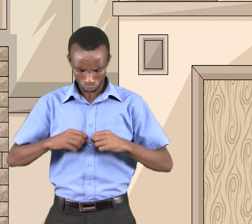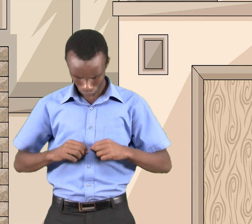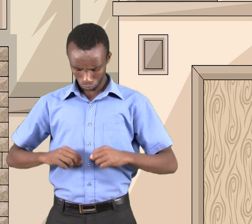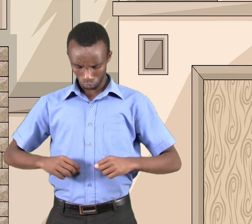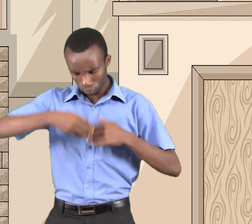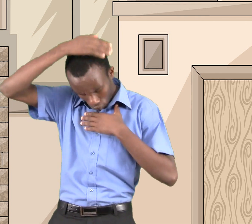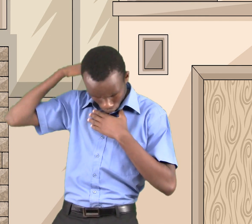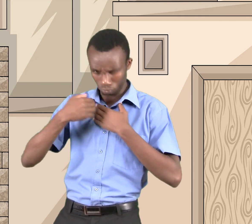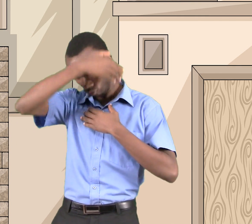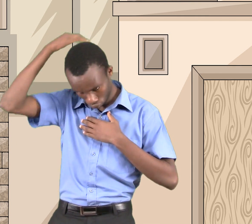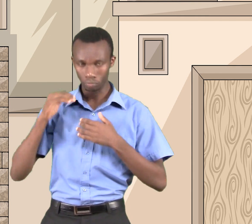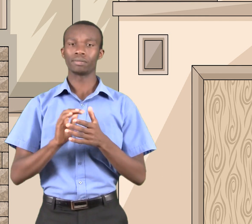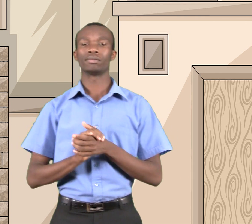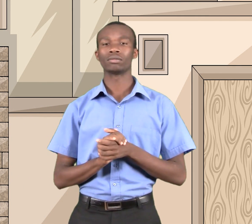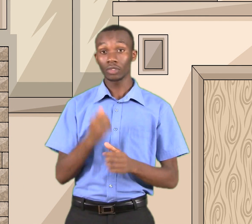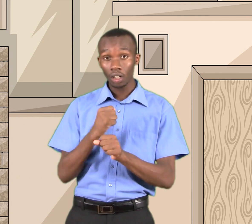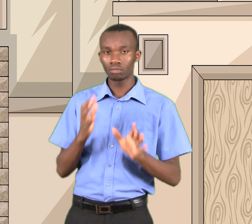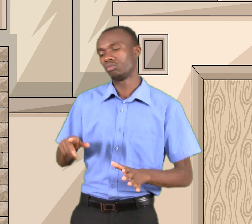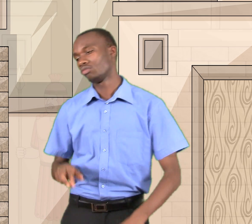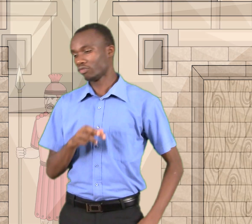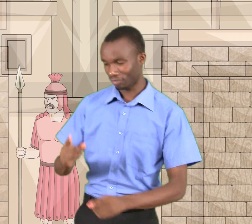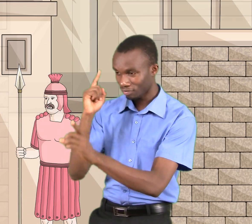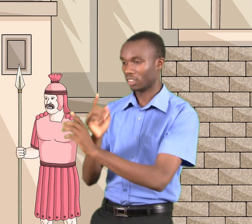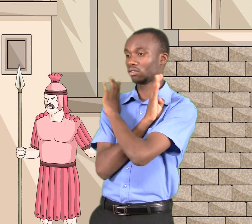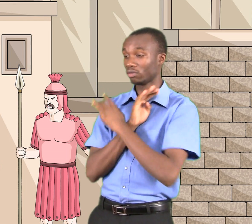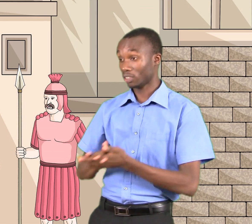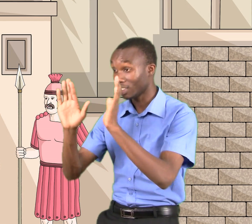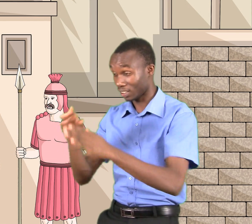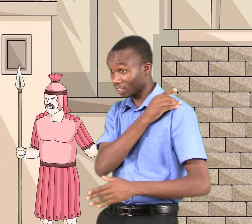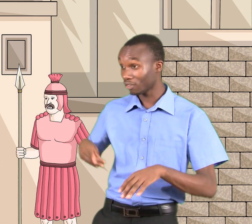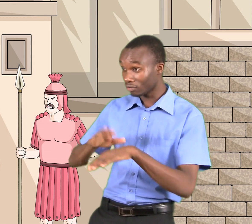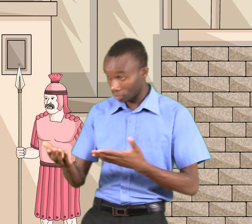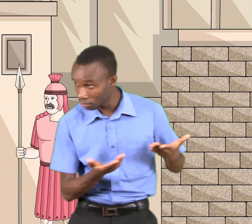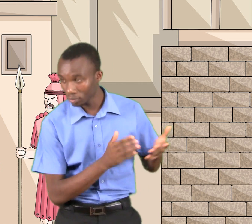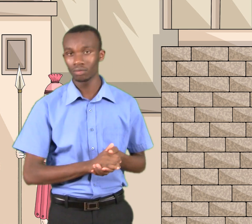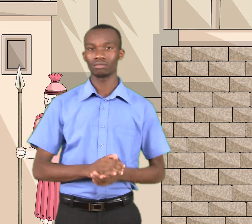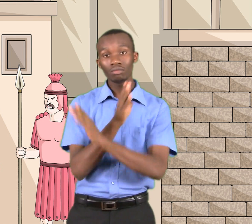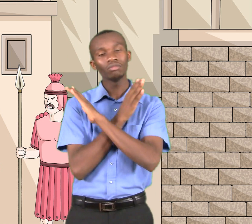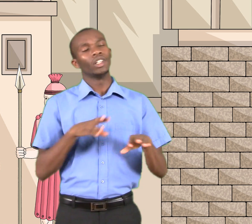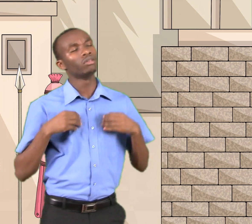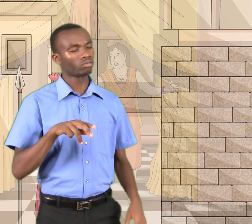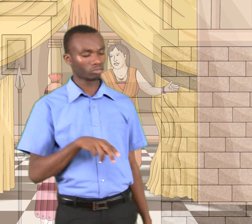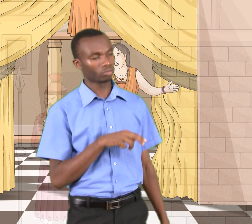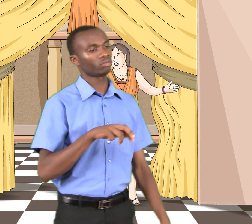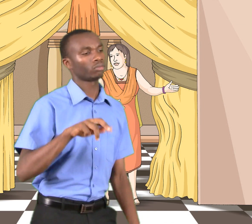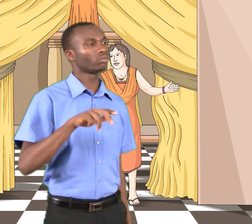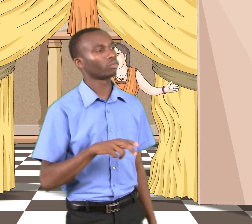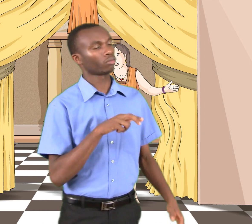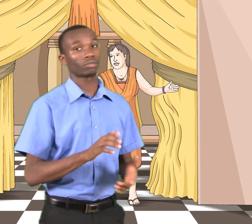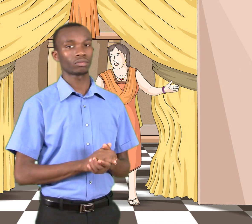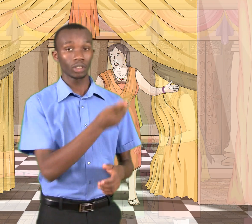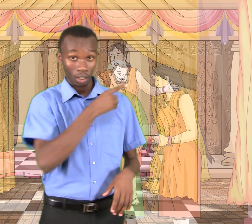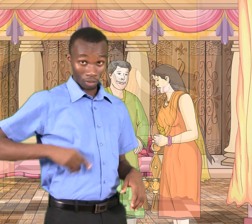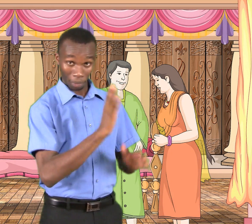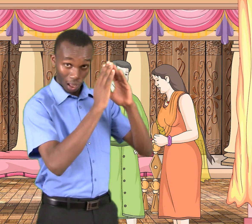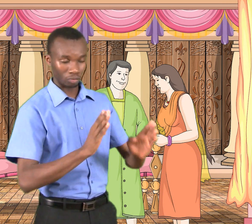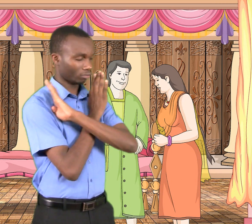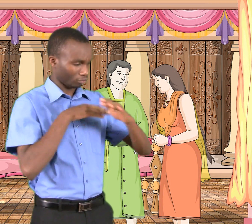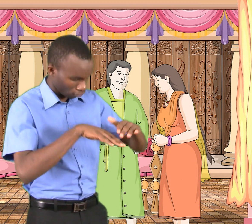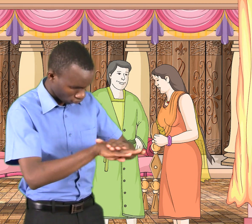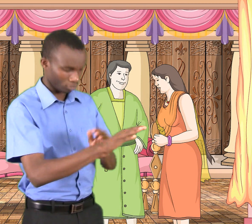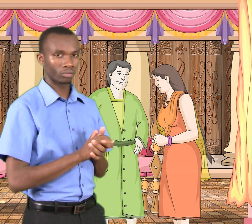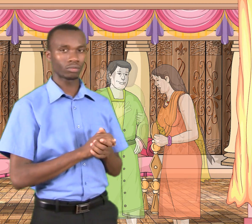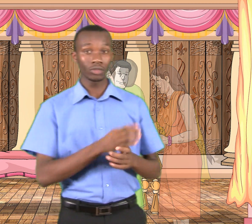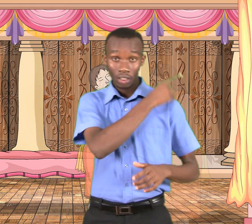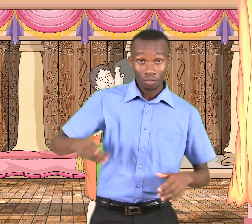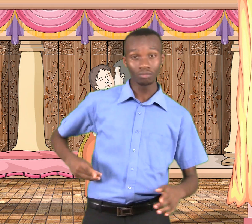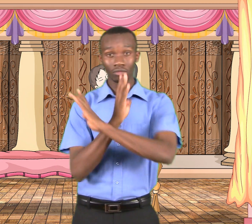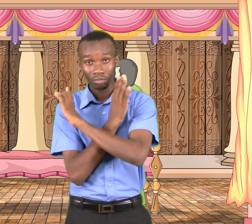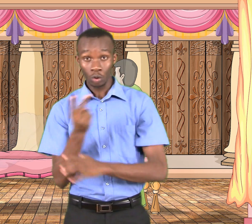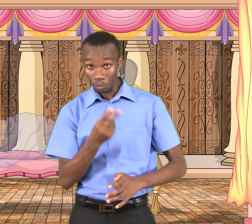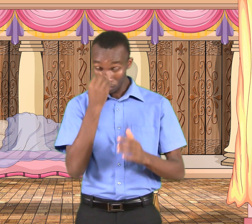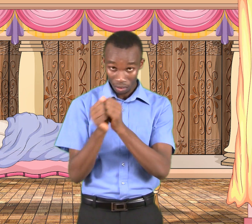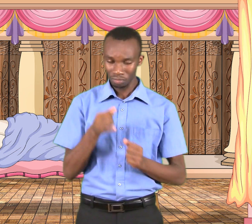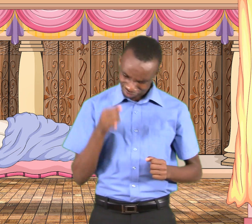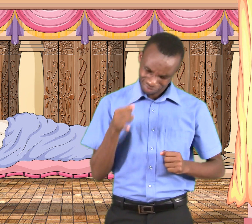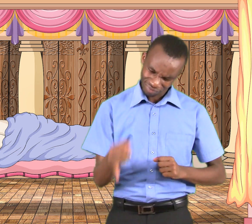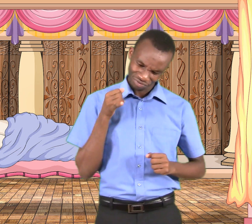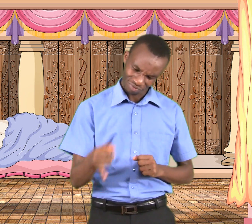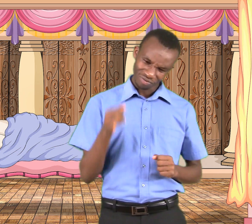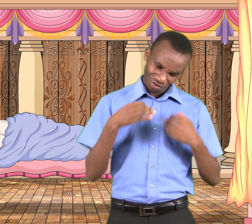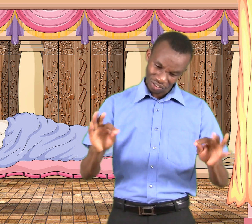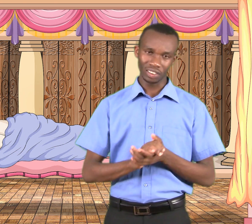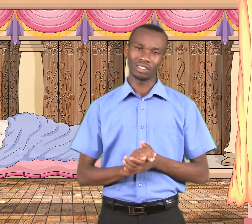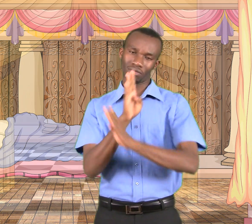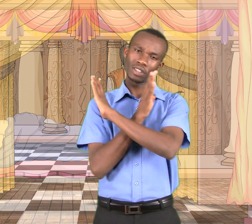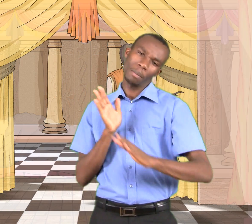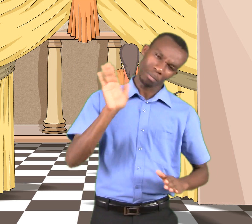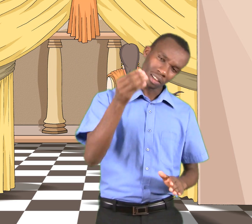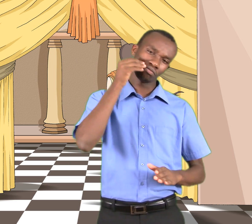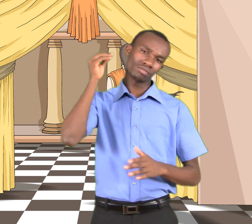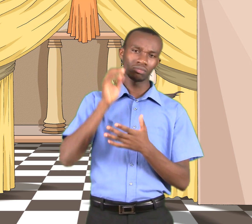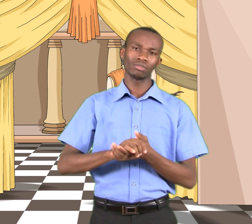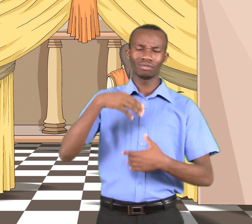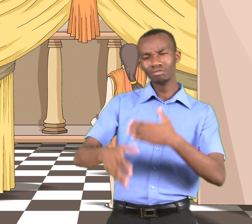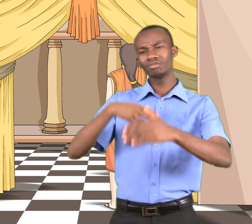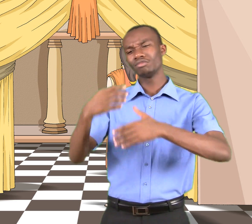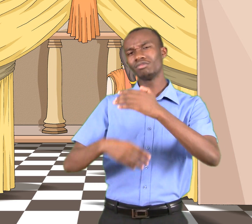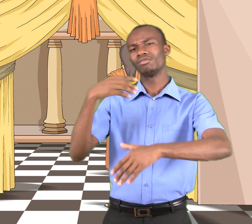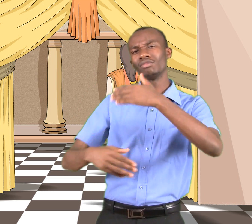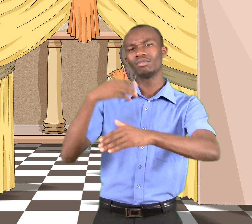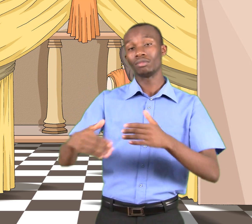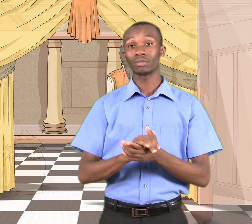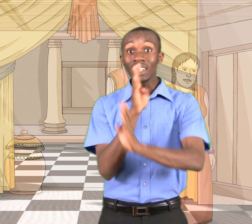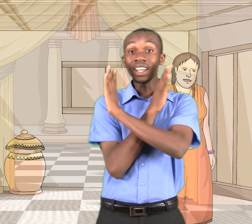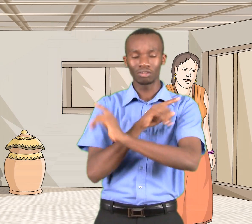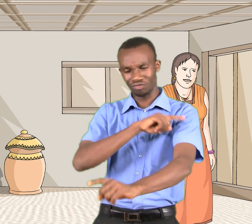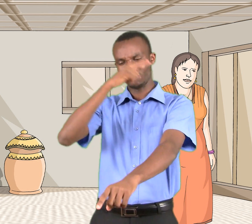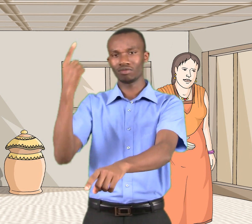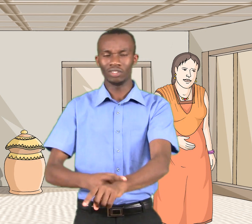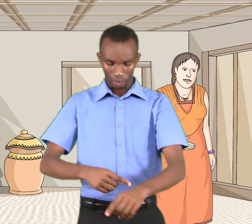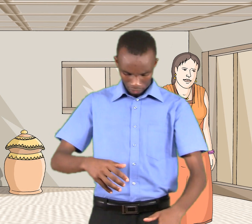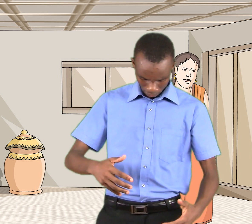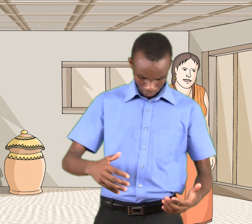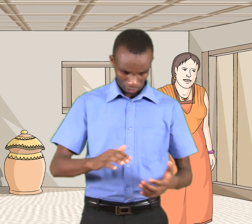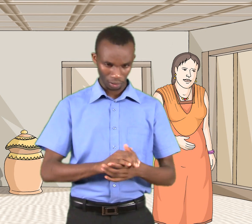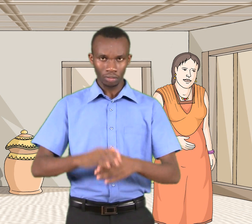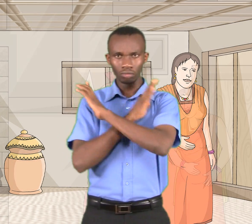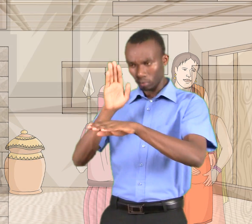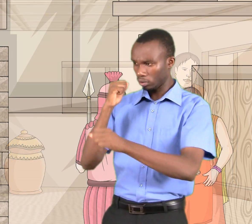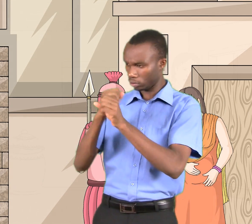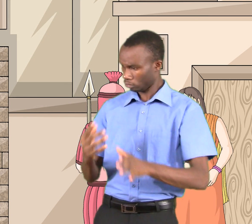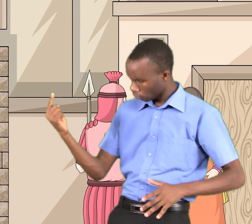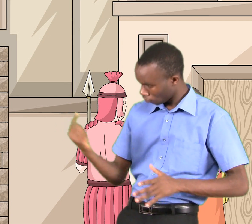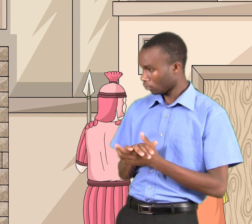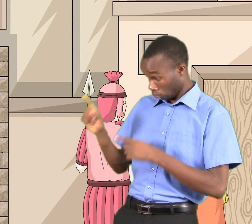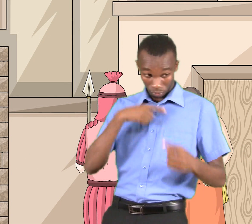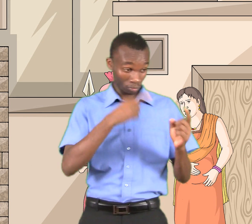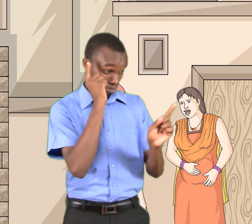(Now she had just purified herself from her uncleanness.) Then she returned home.